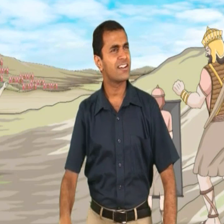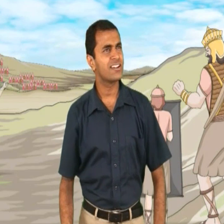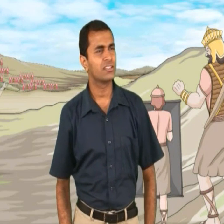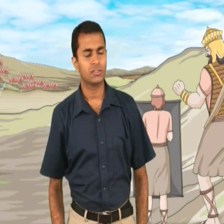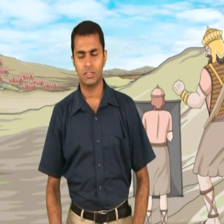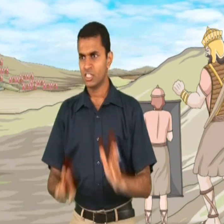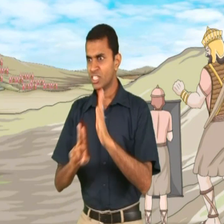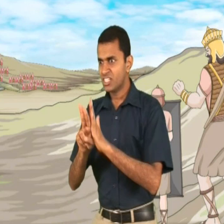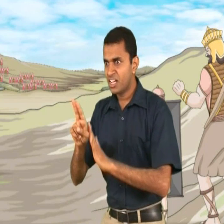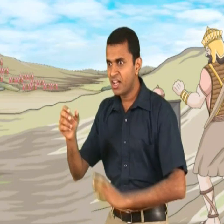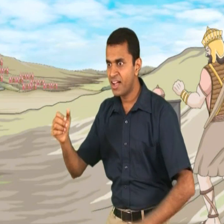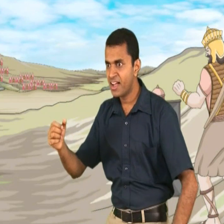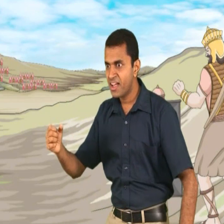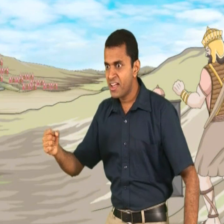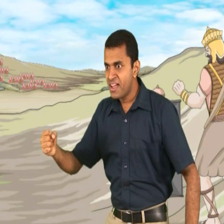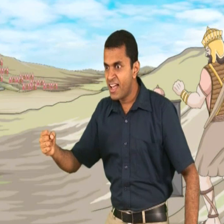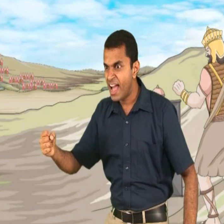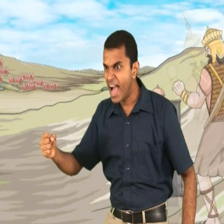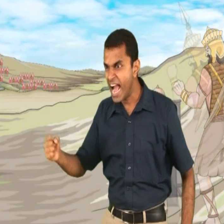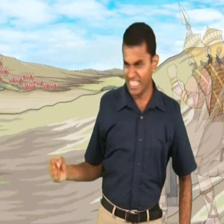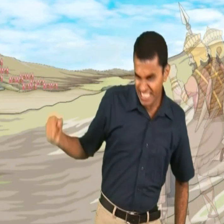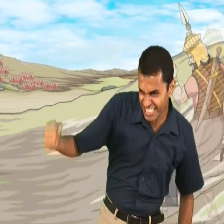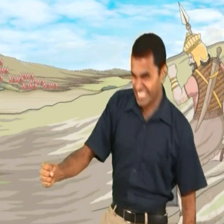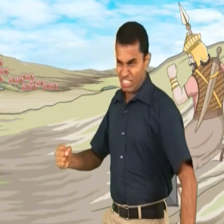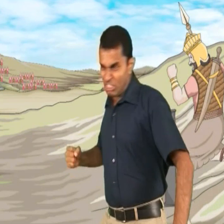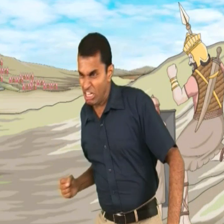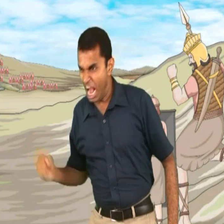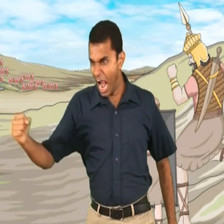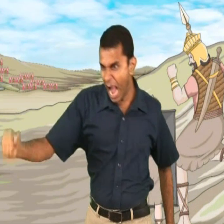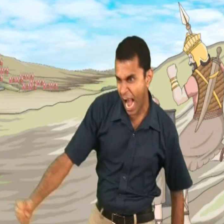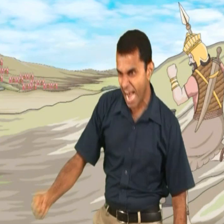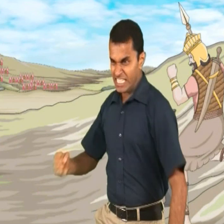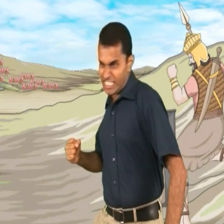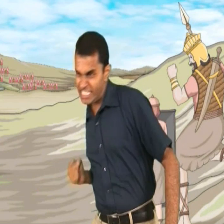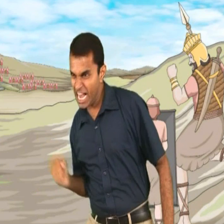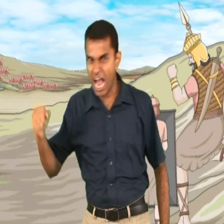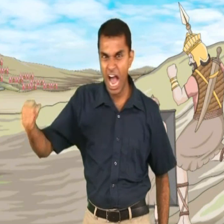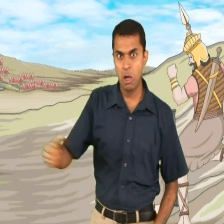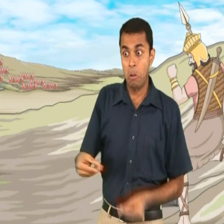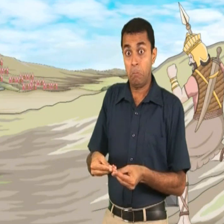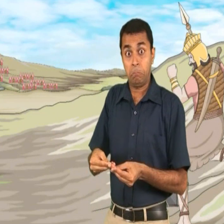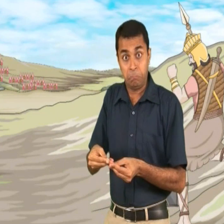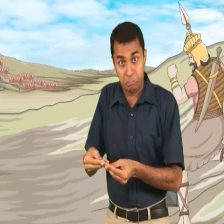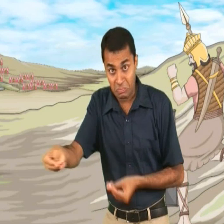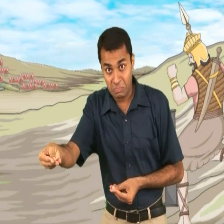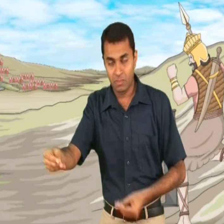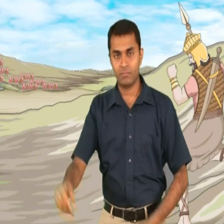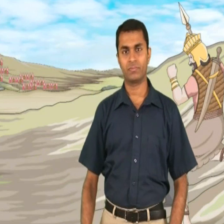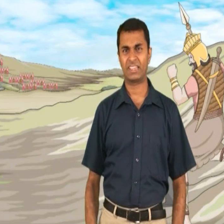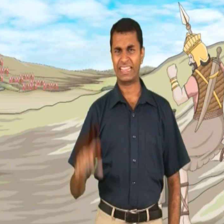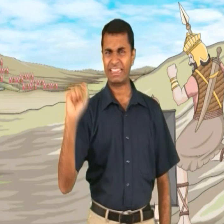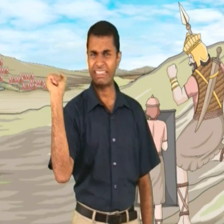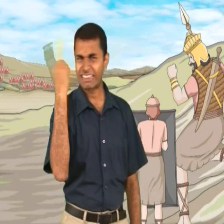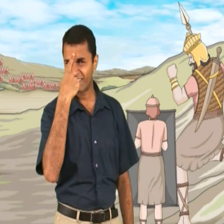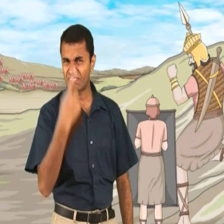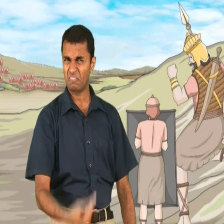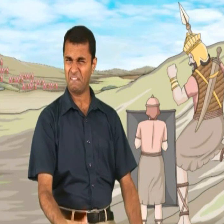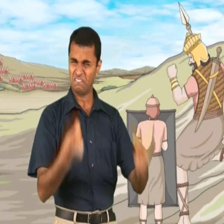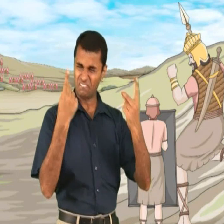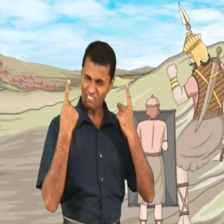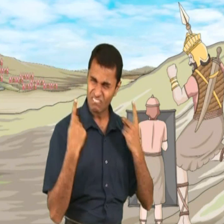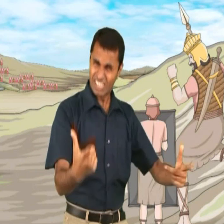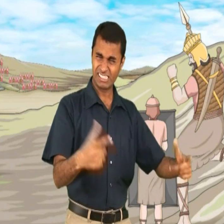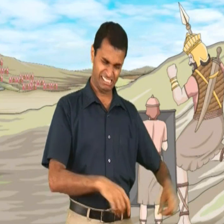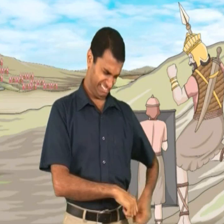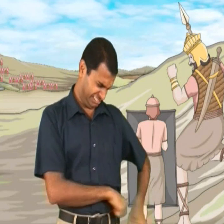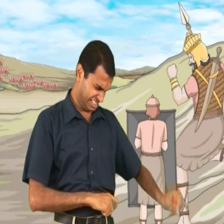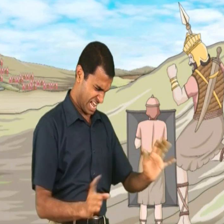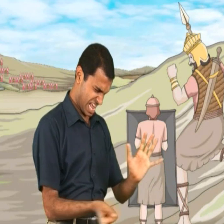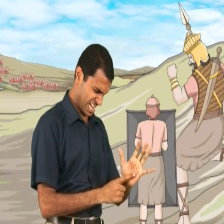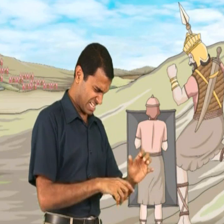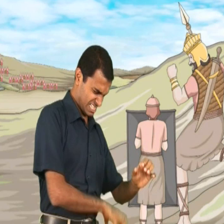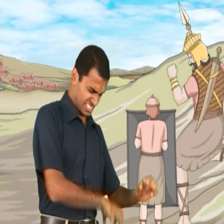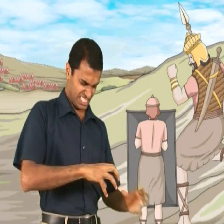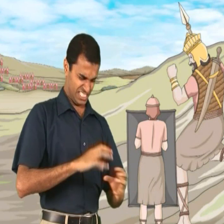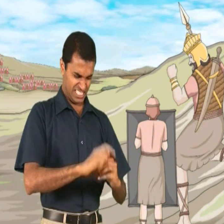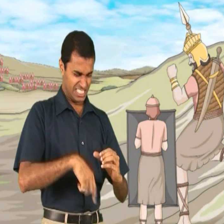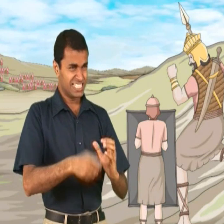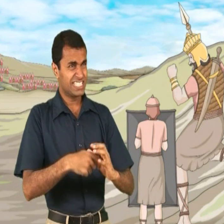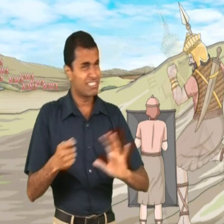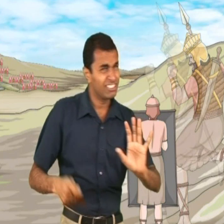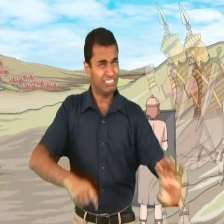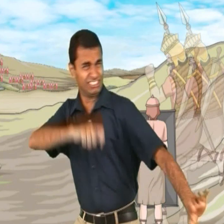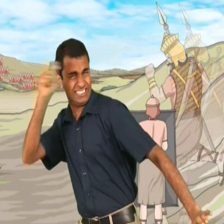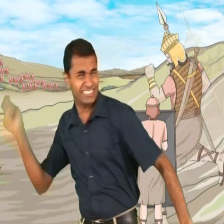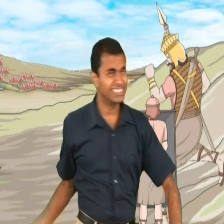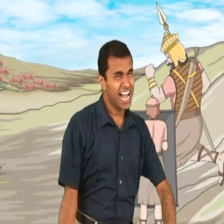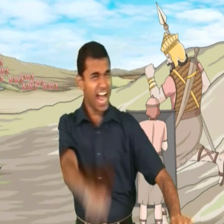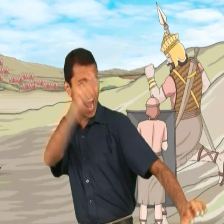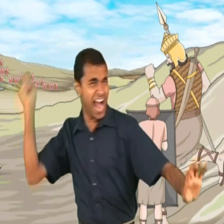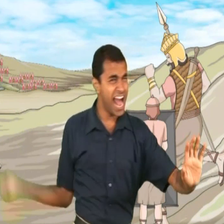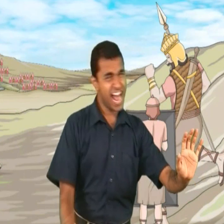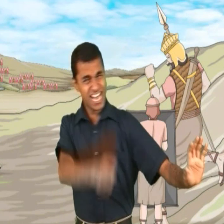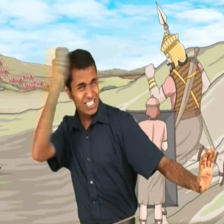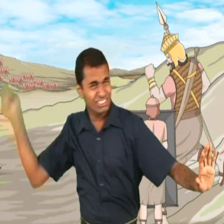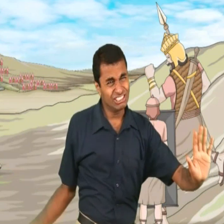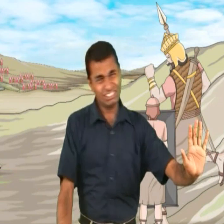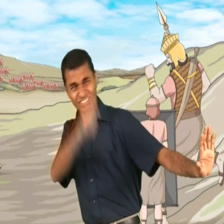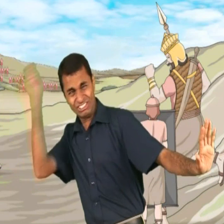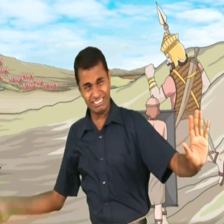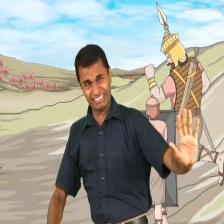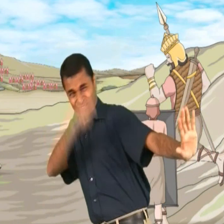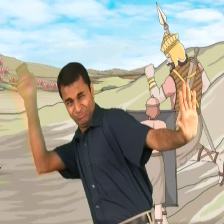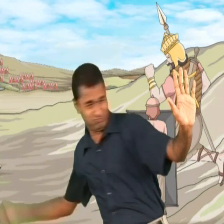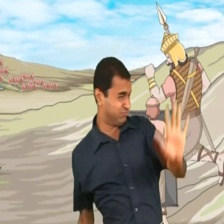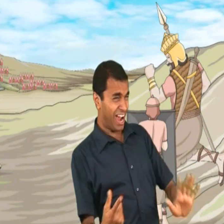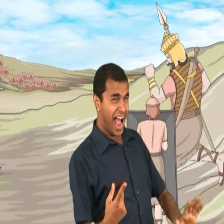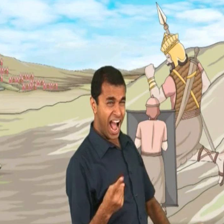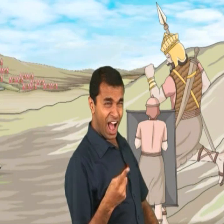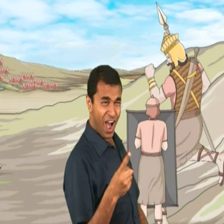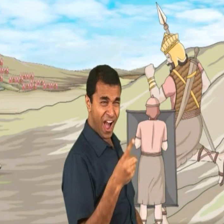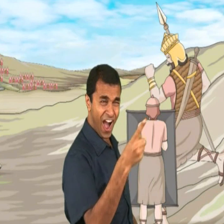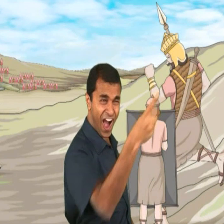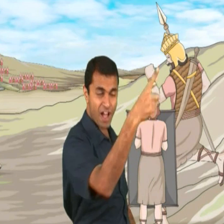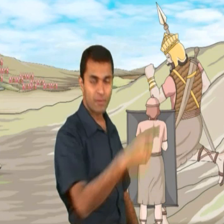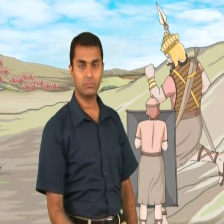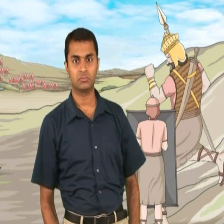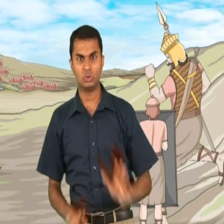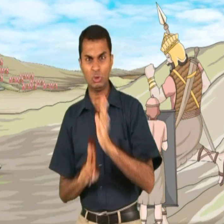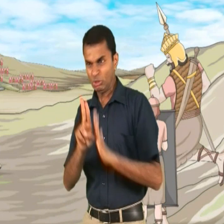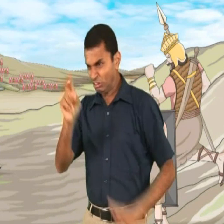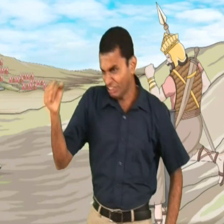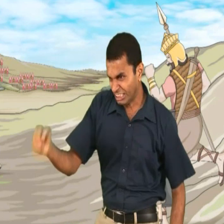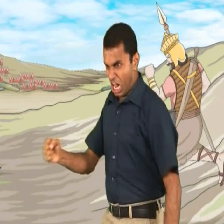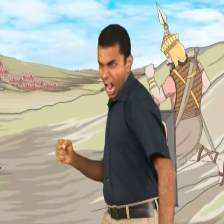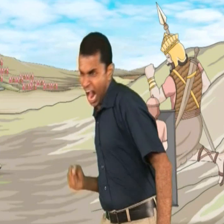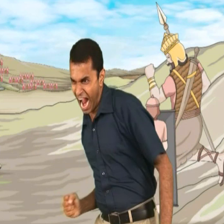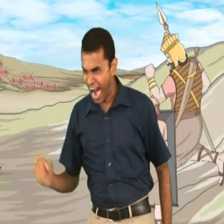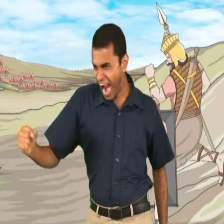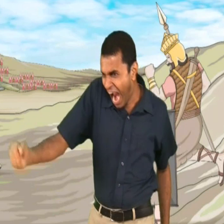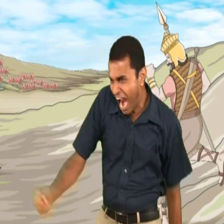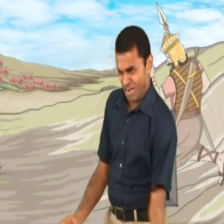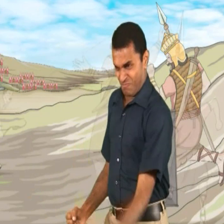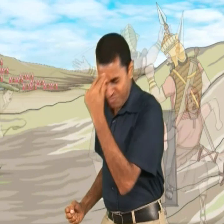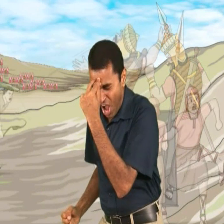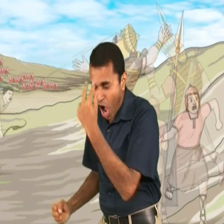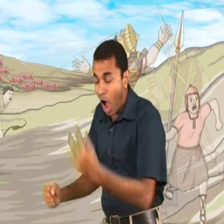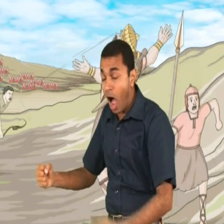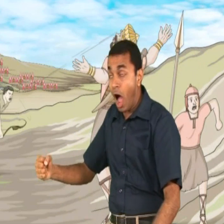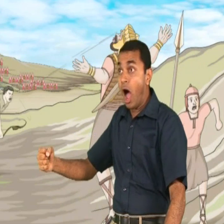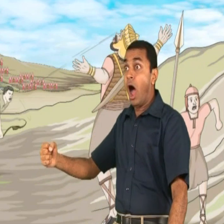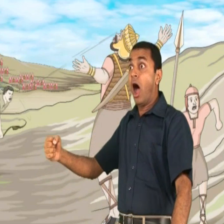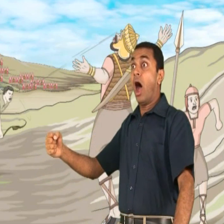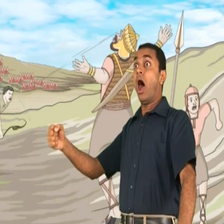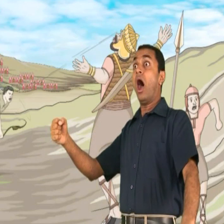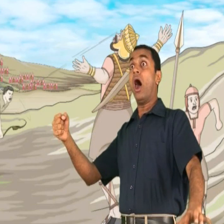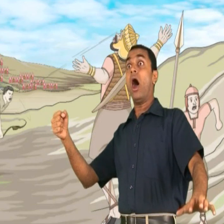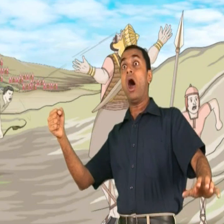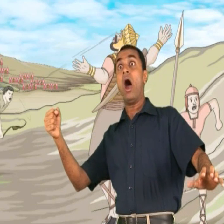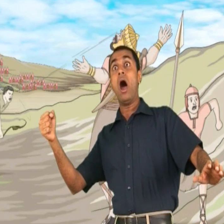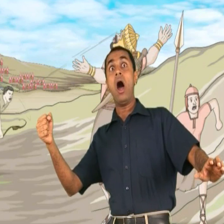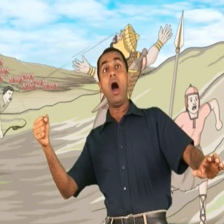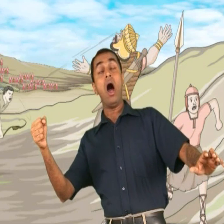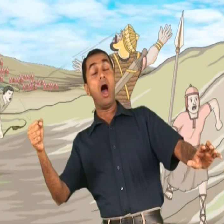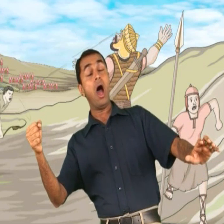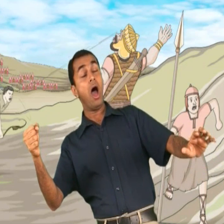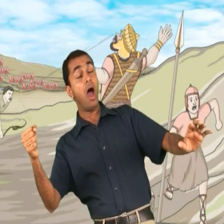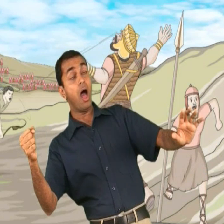As the Philistine started forward to attack him, David ran quickly toward the battle line to meet him. Then David reached into his bag, took out a stone, and slung it, striking the Philistine on the forehead.